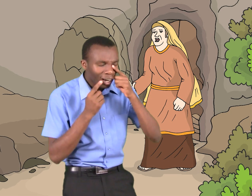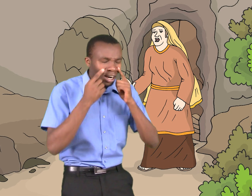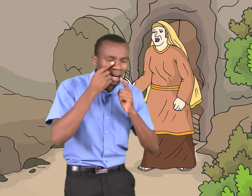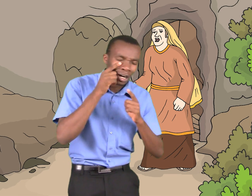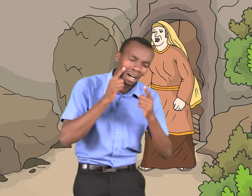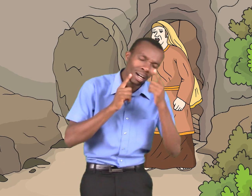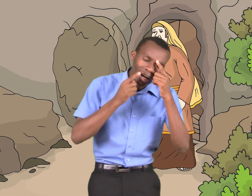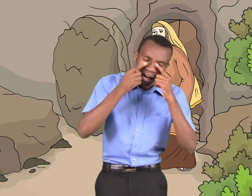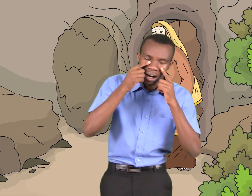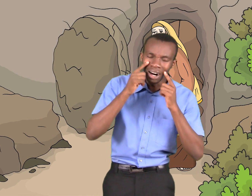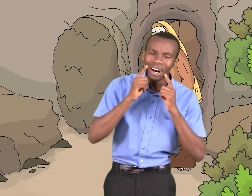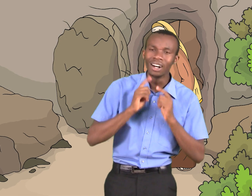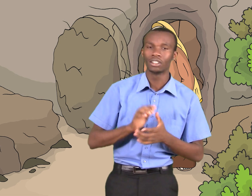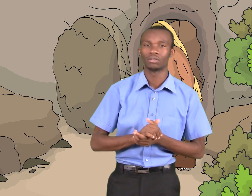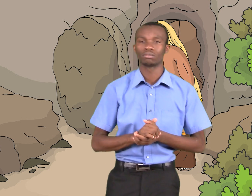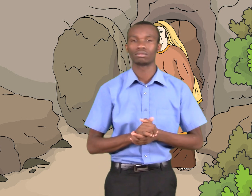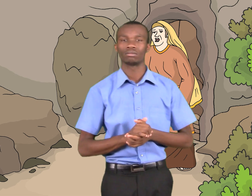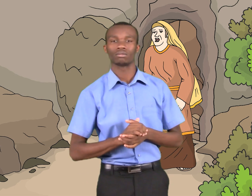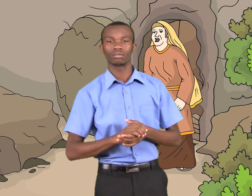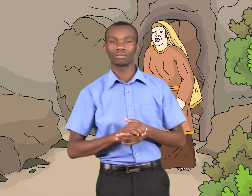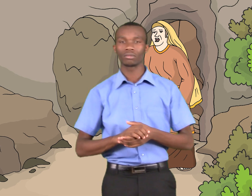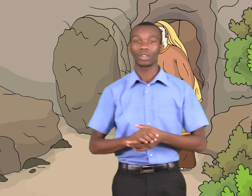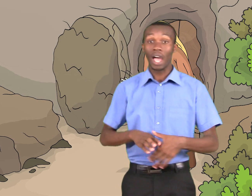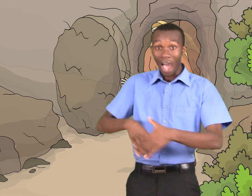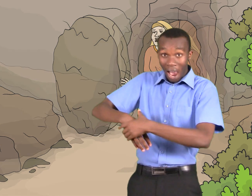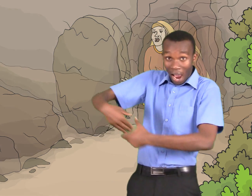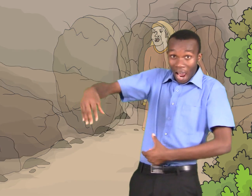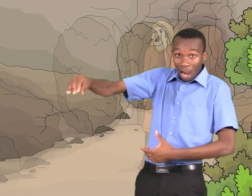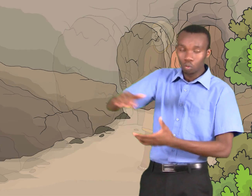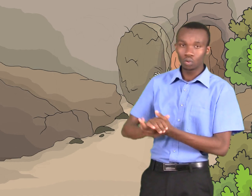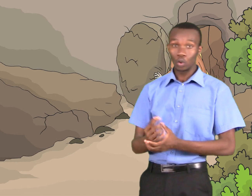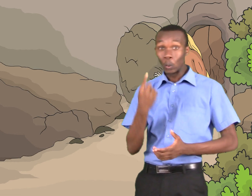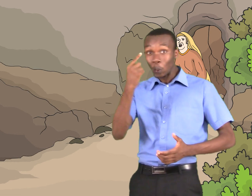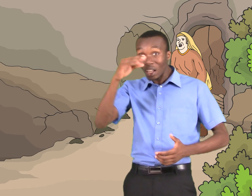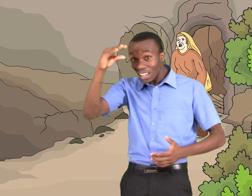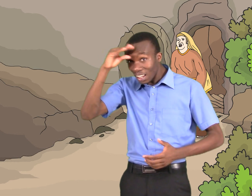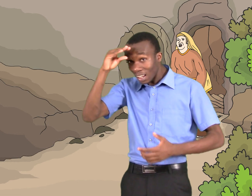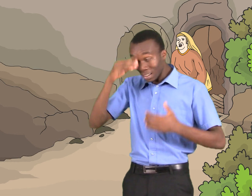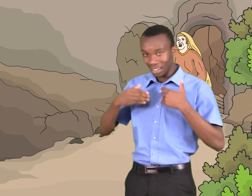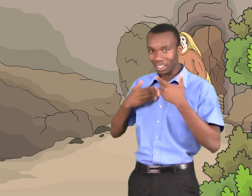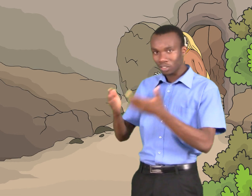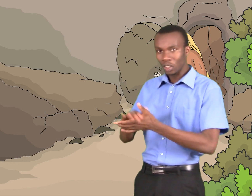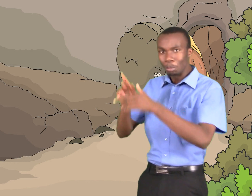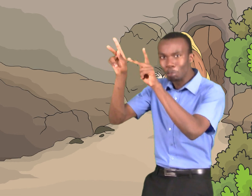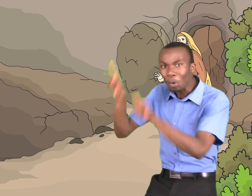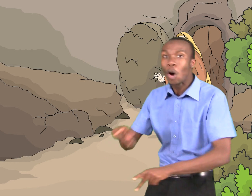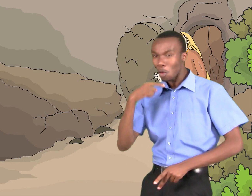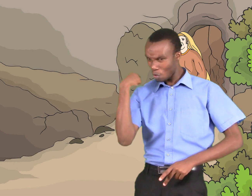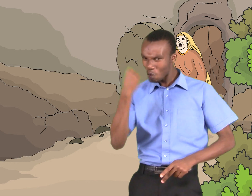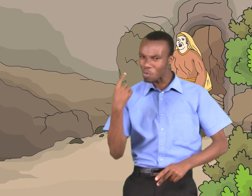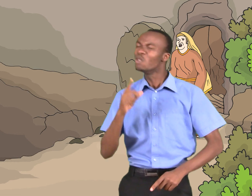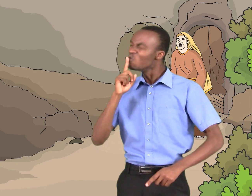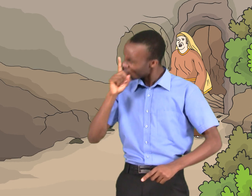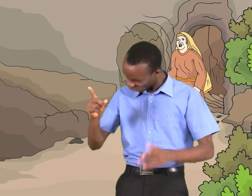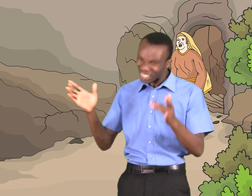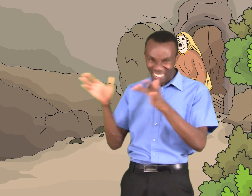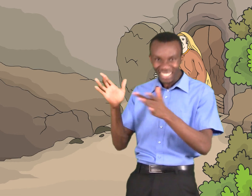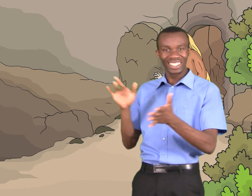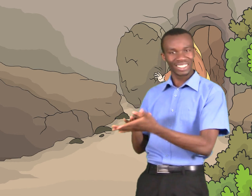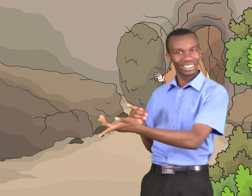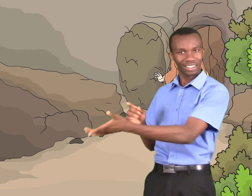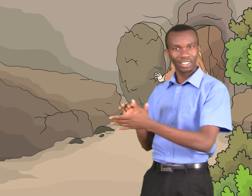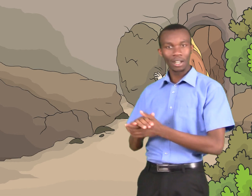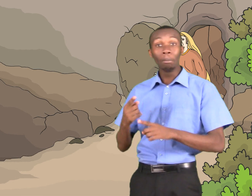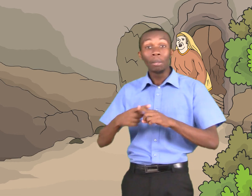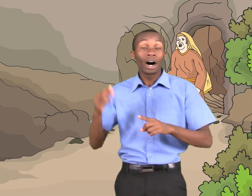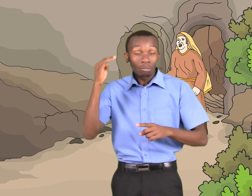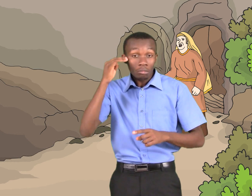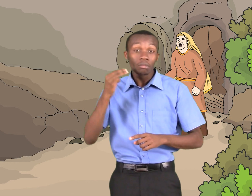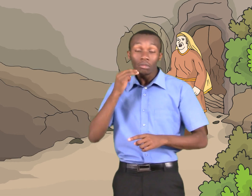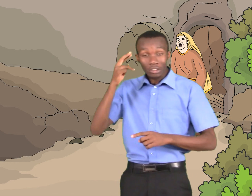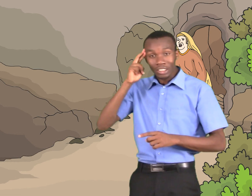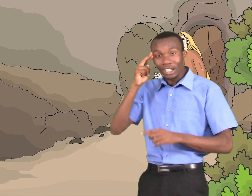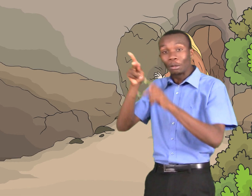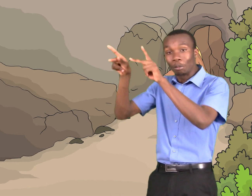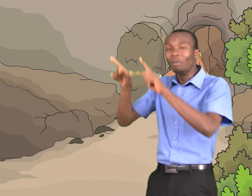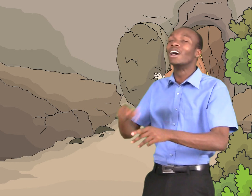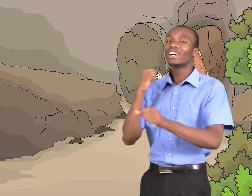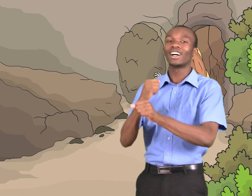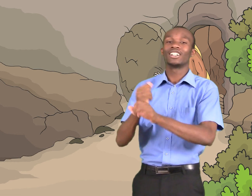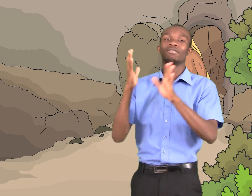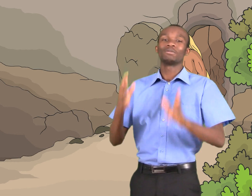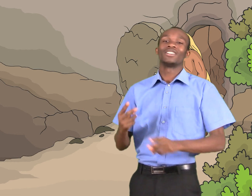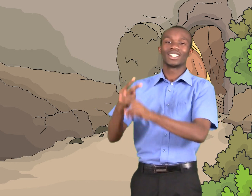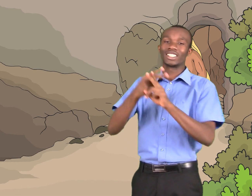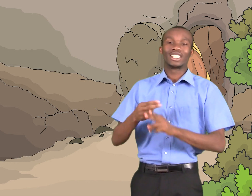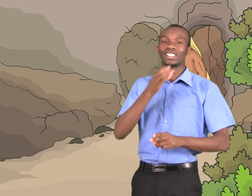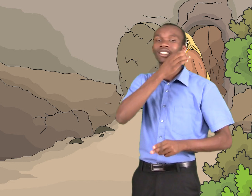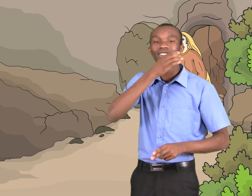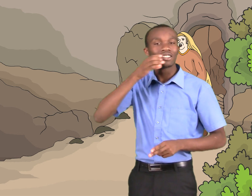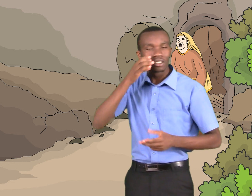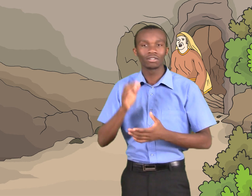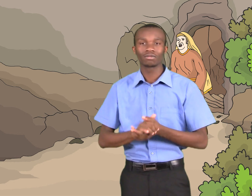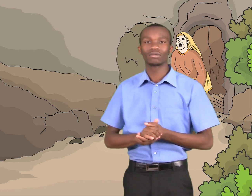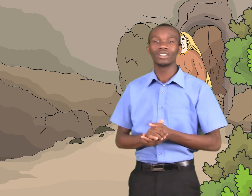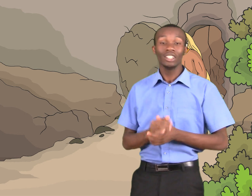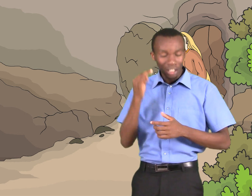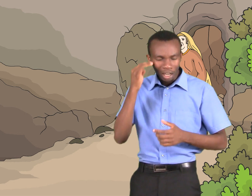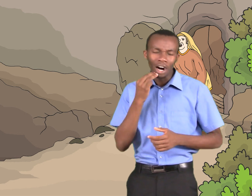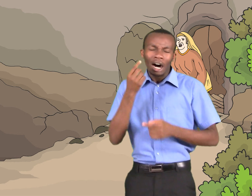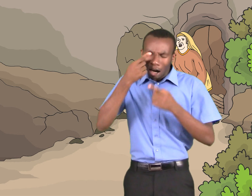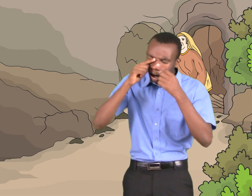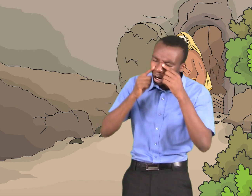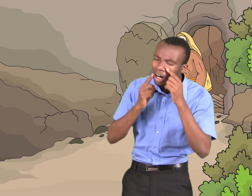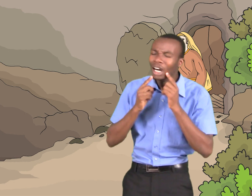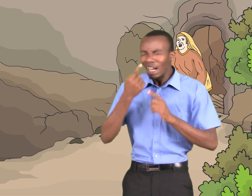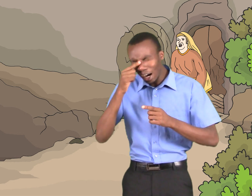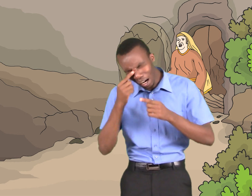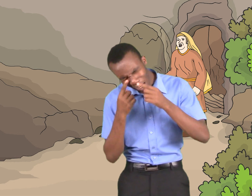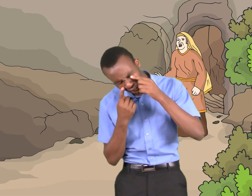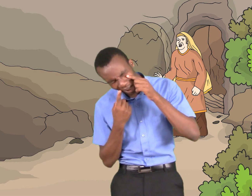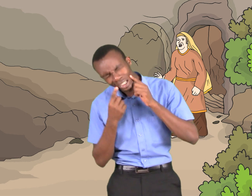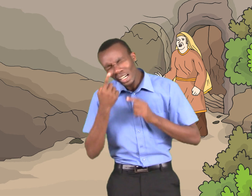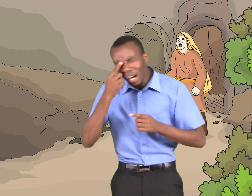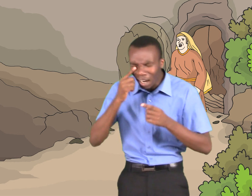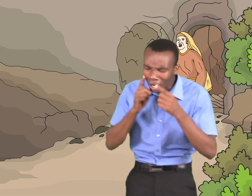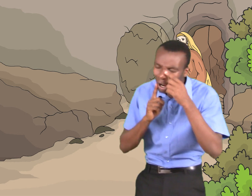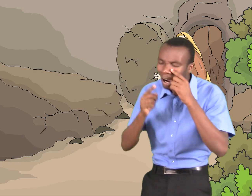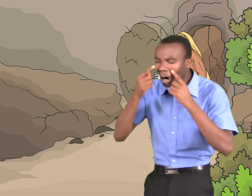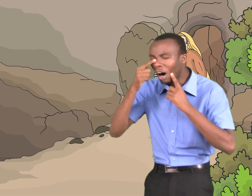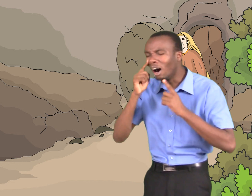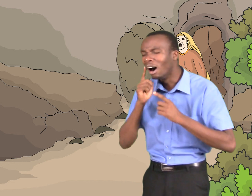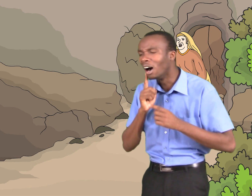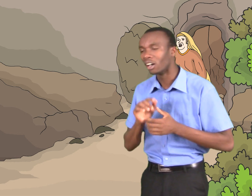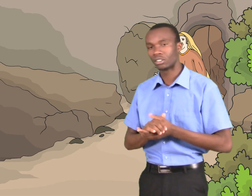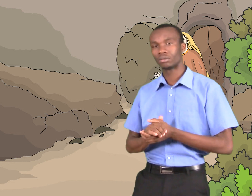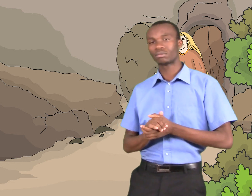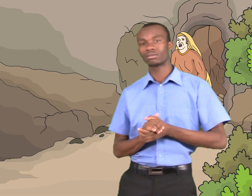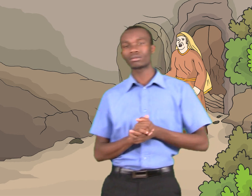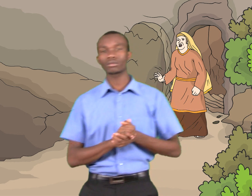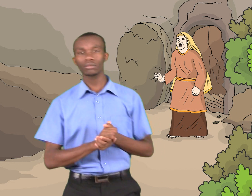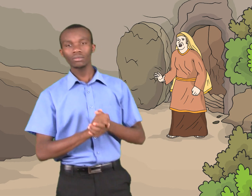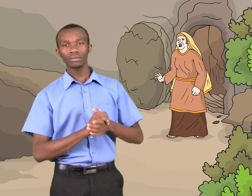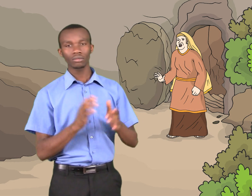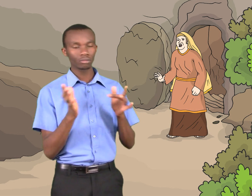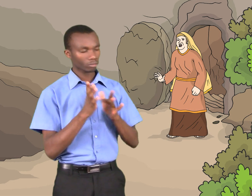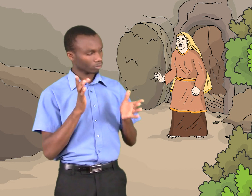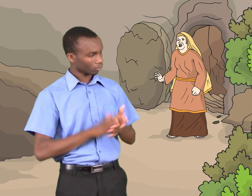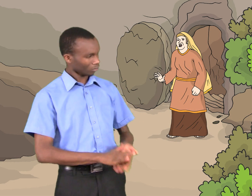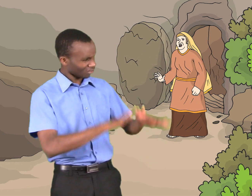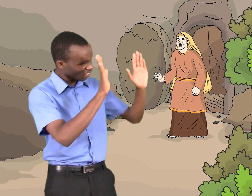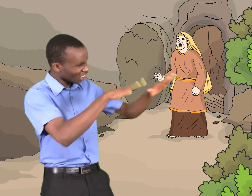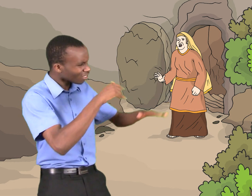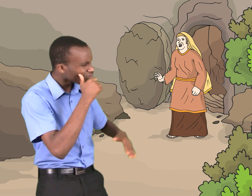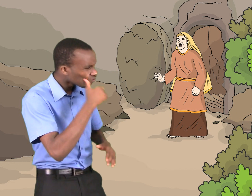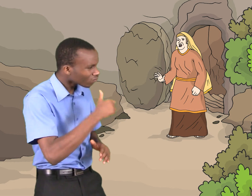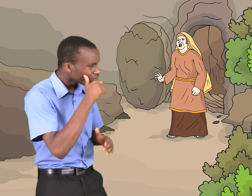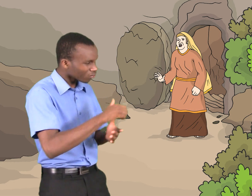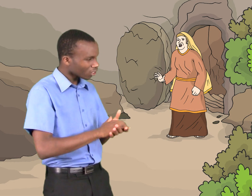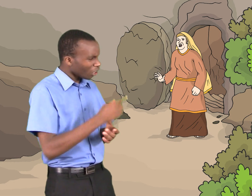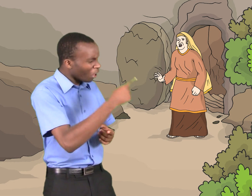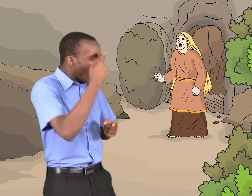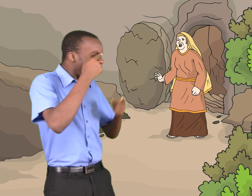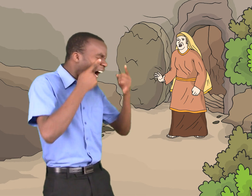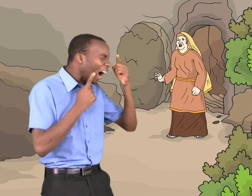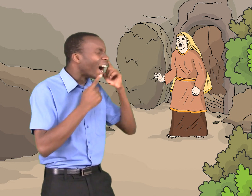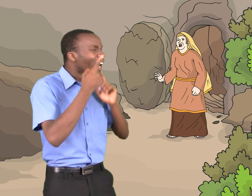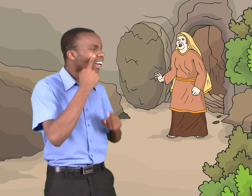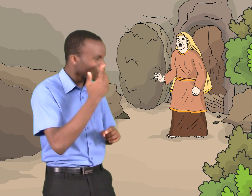When she had said this, she turned around and saw Jesus standing there; but she did not recognize that it was Jesus.